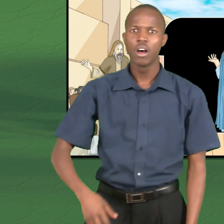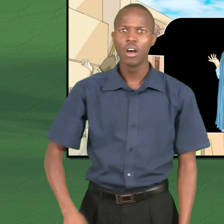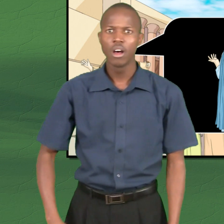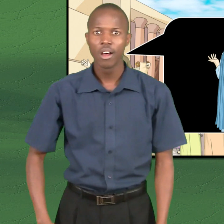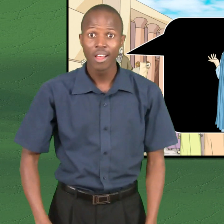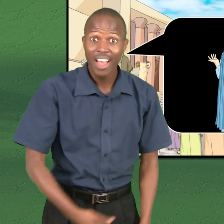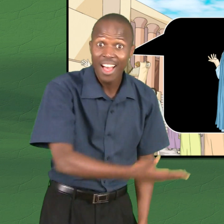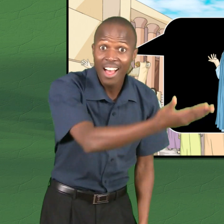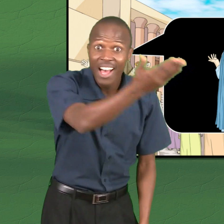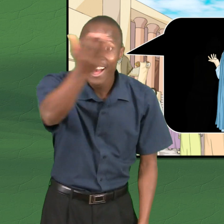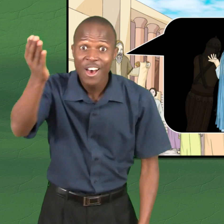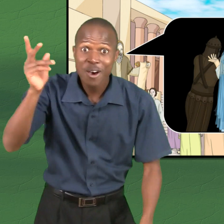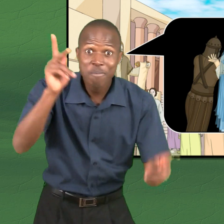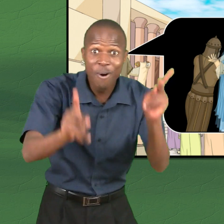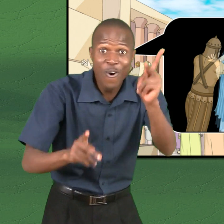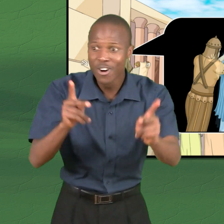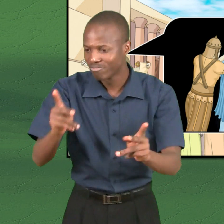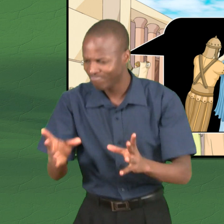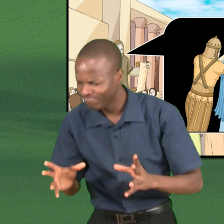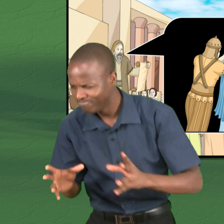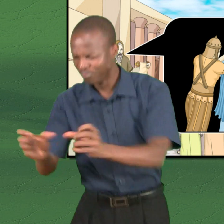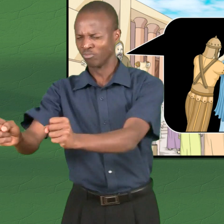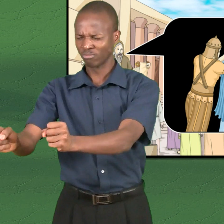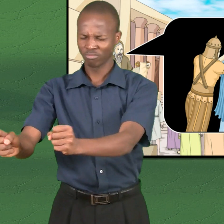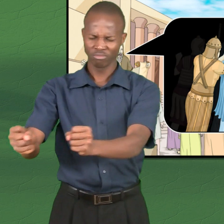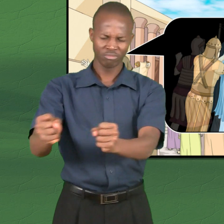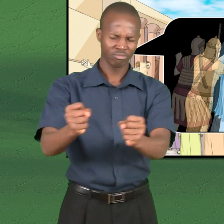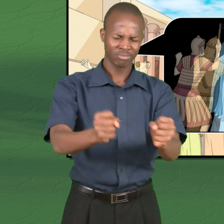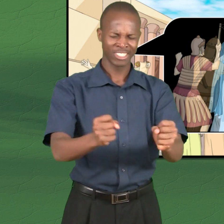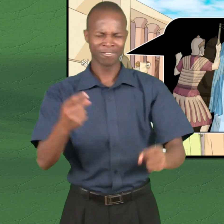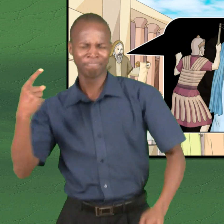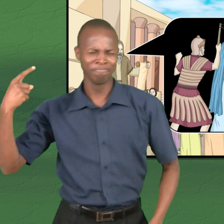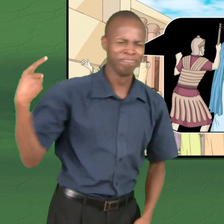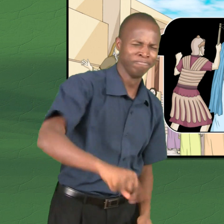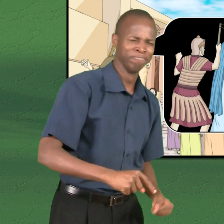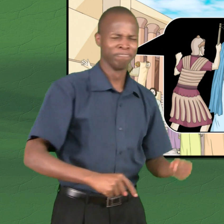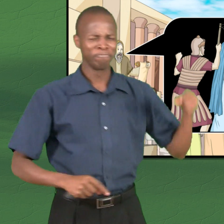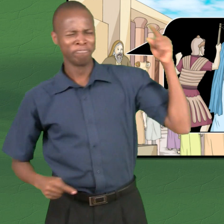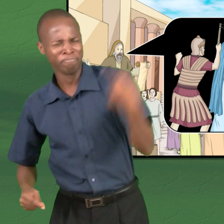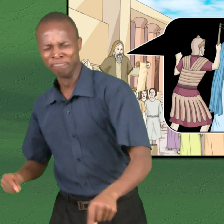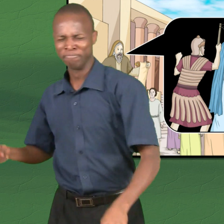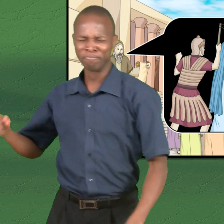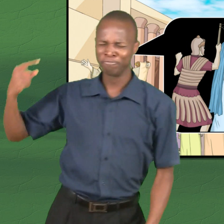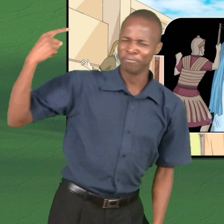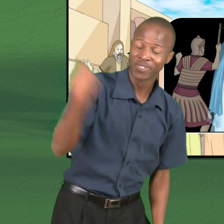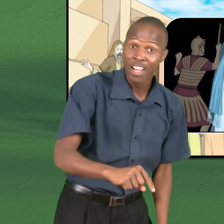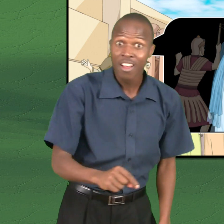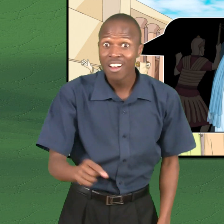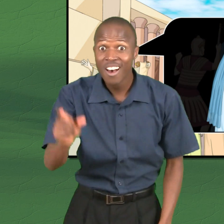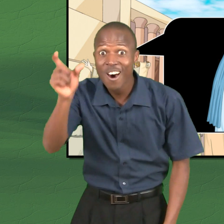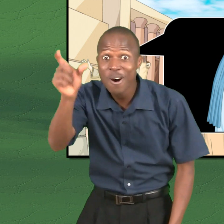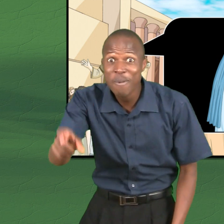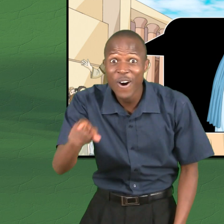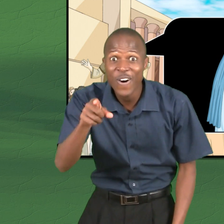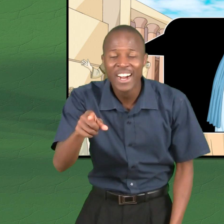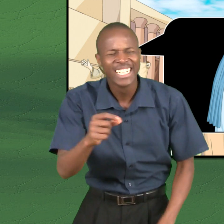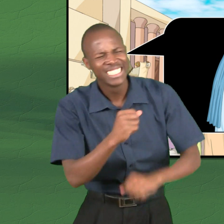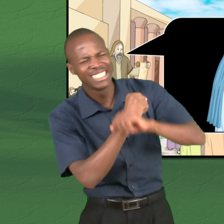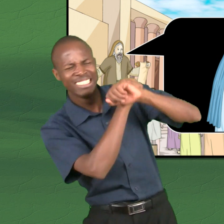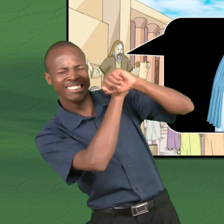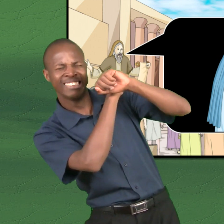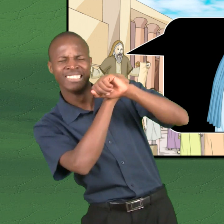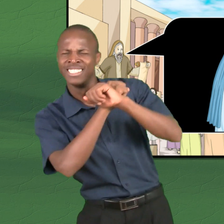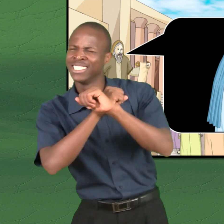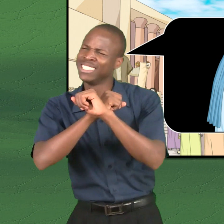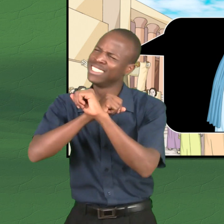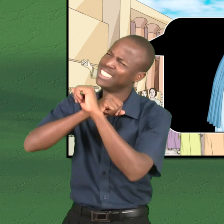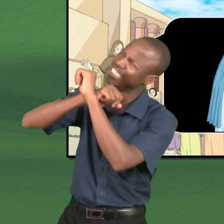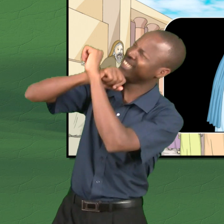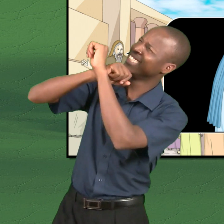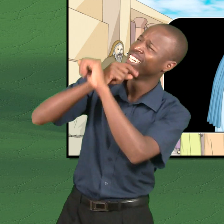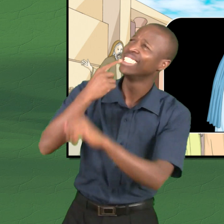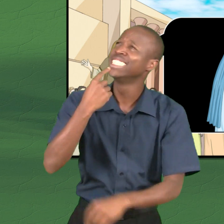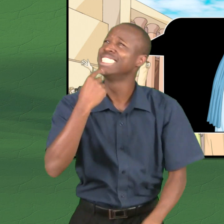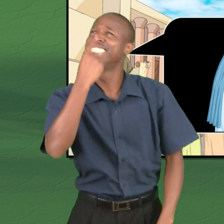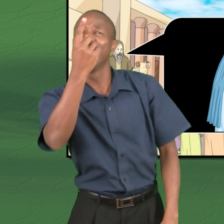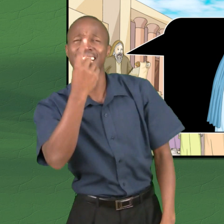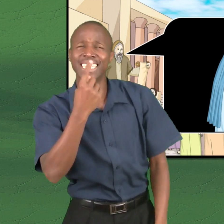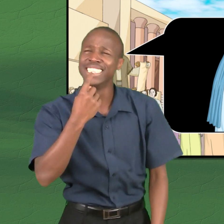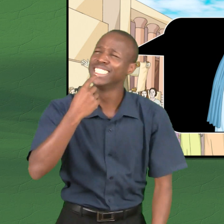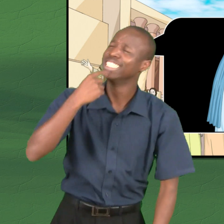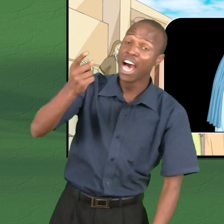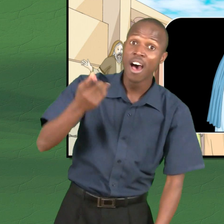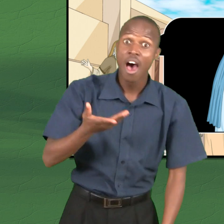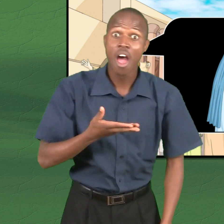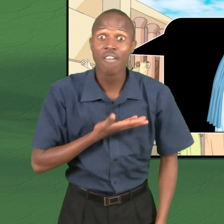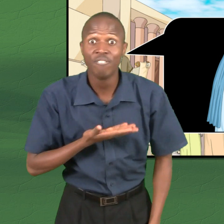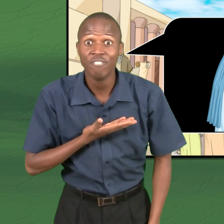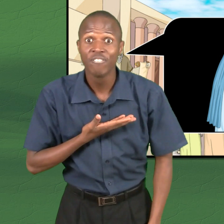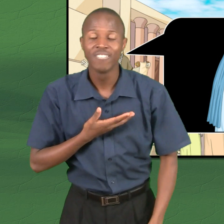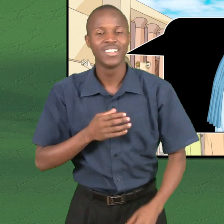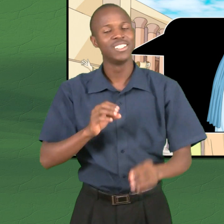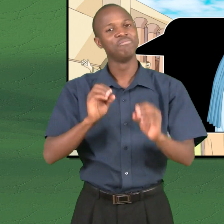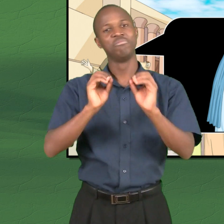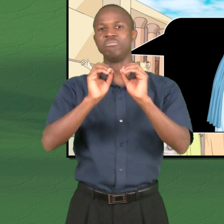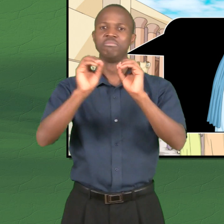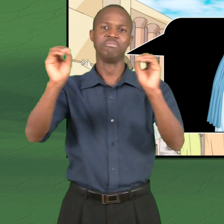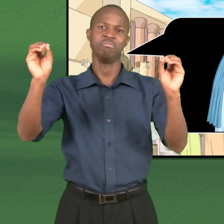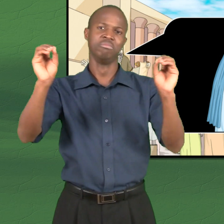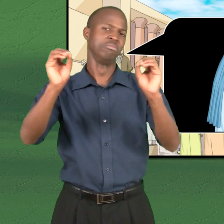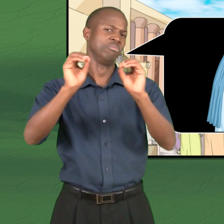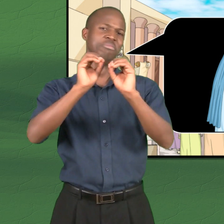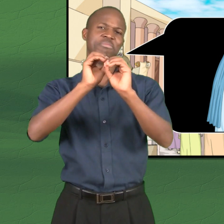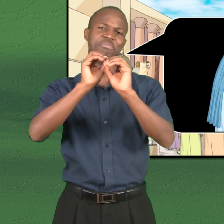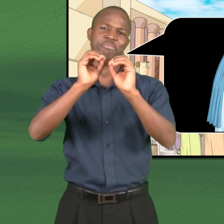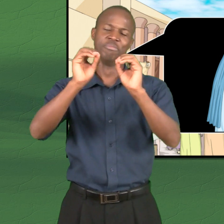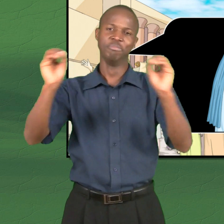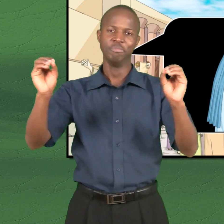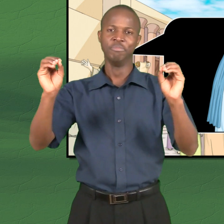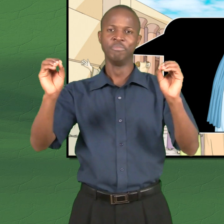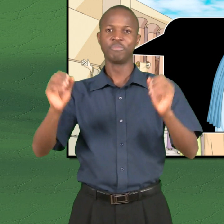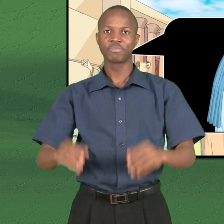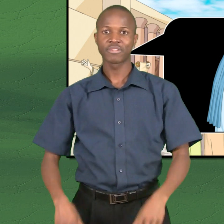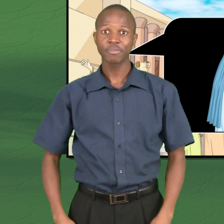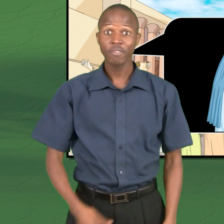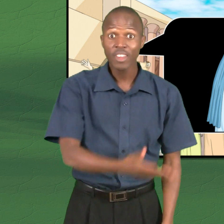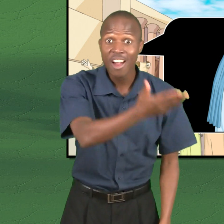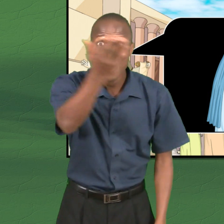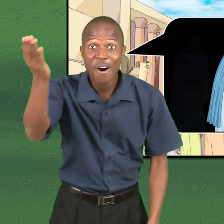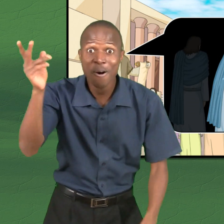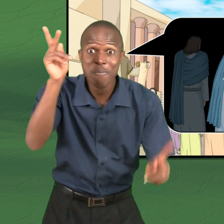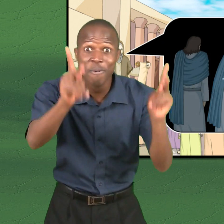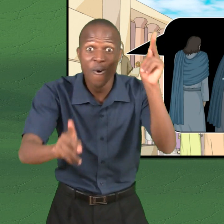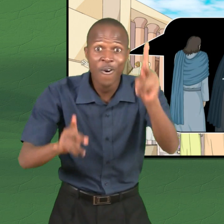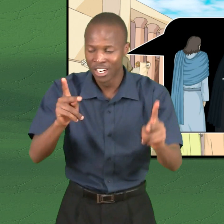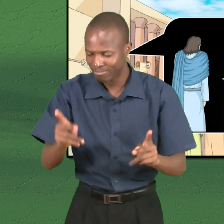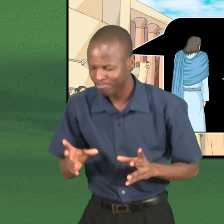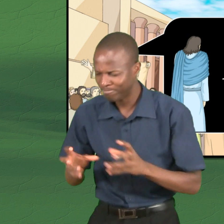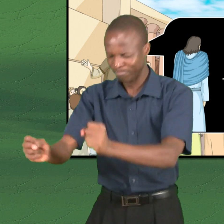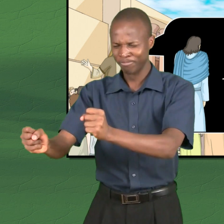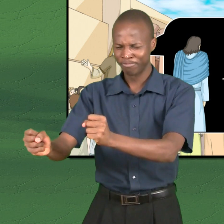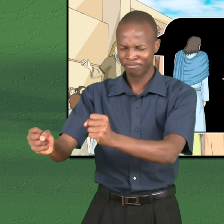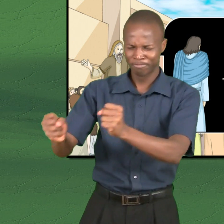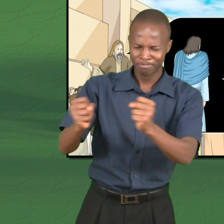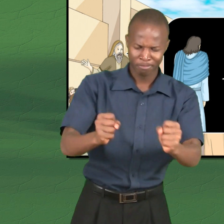He was oppressed and afflicted, yet He did not open His mouth. He was led like a lamb to the slaughter, and as a sheep before her shearers is silent, so He did not open His mouth.